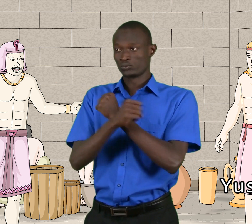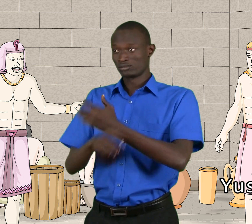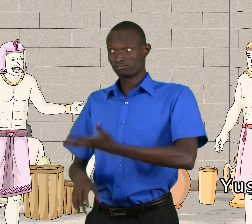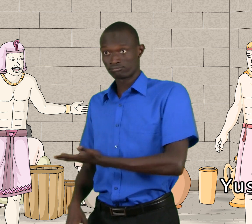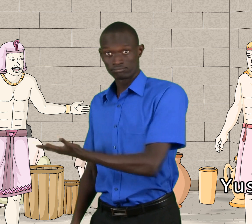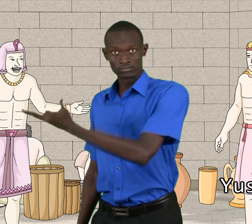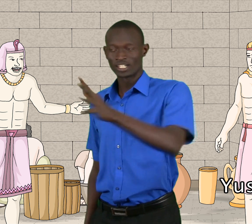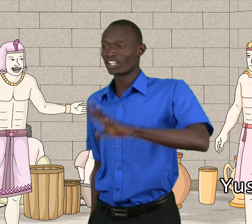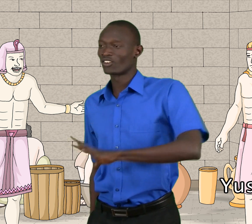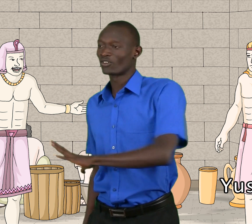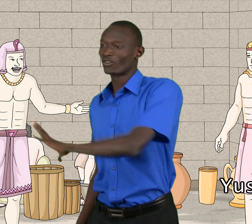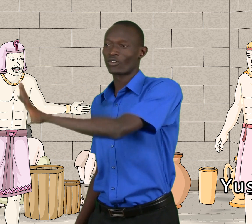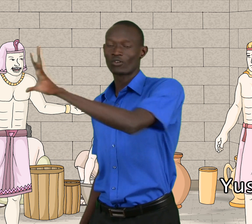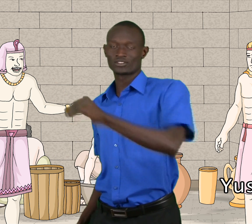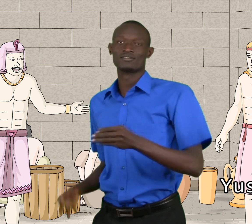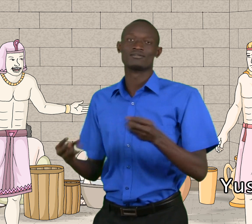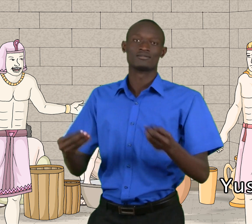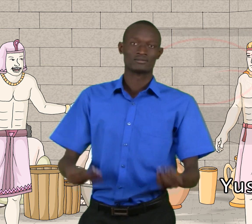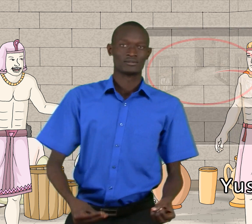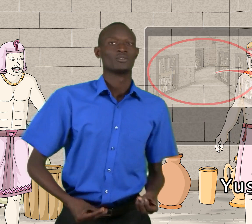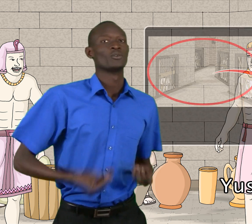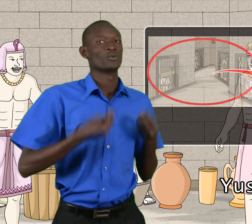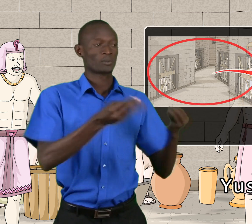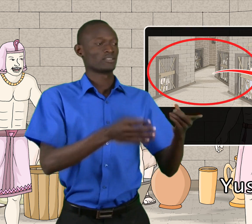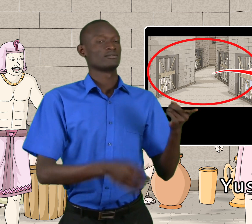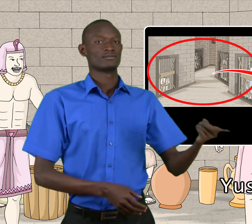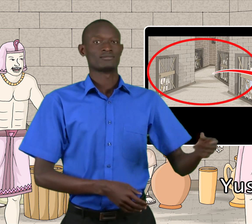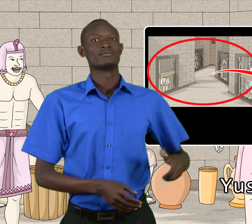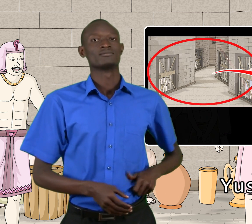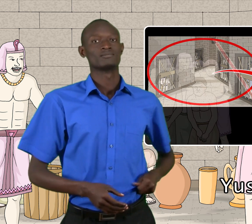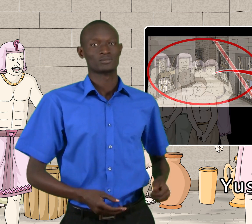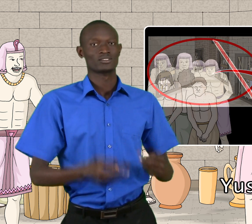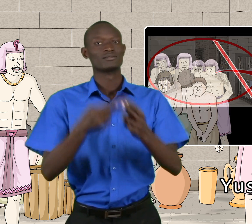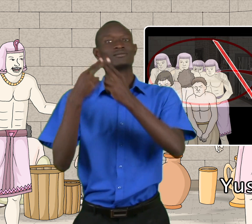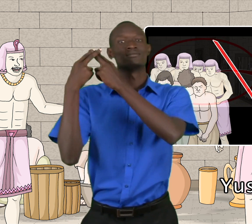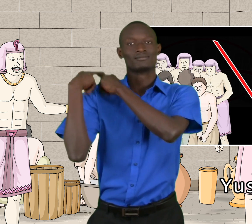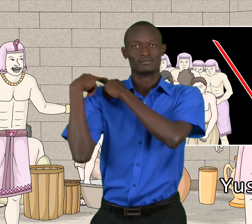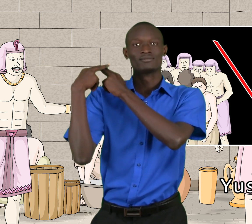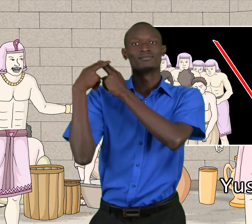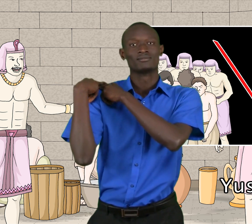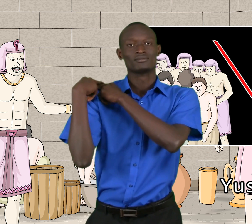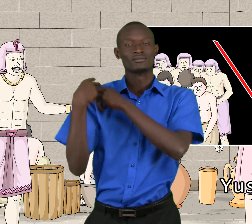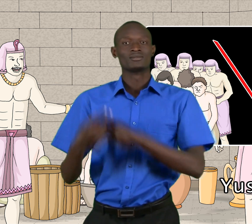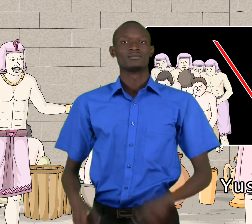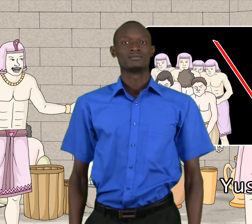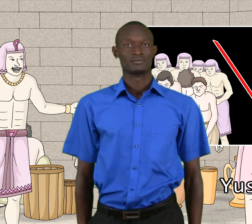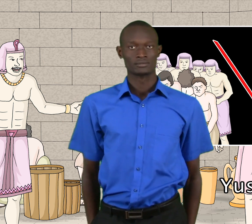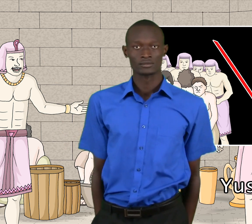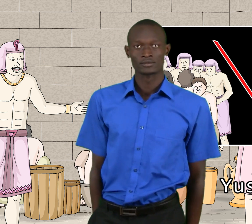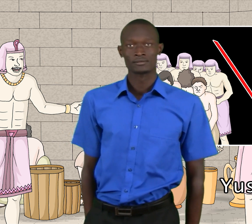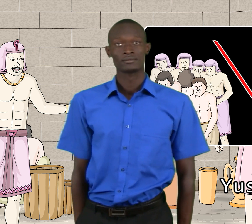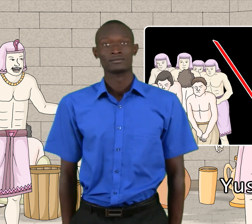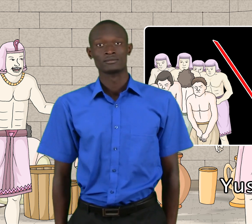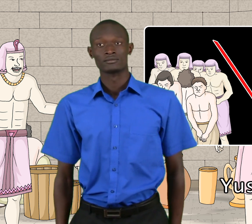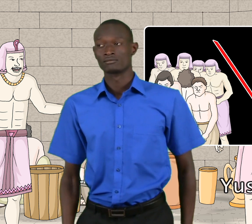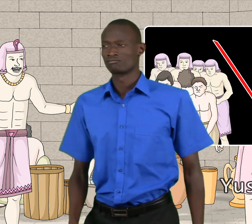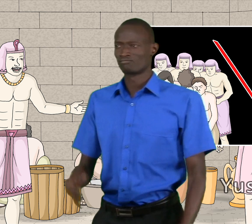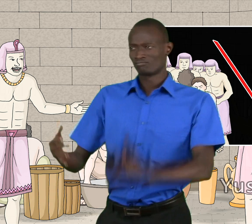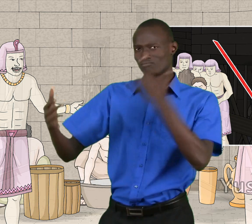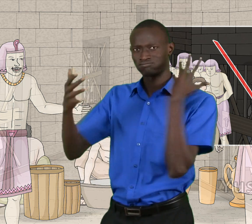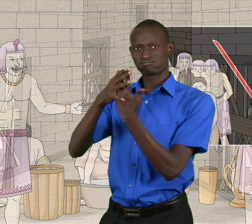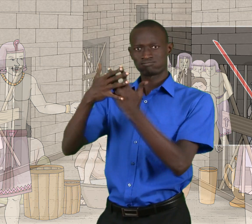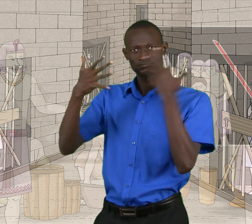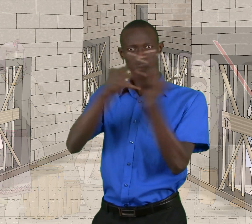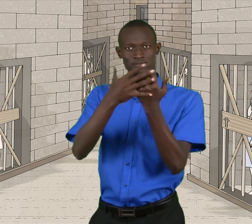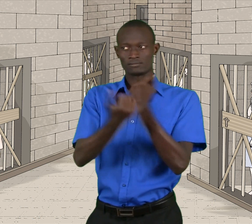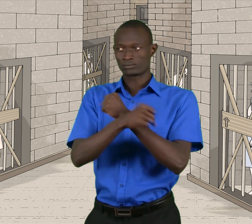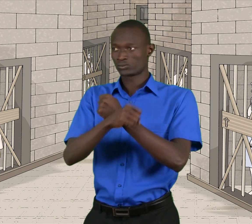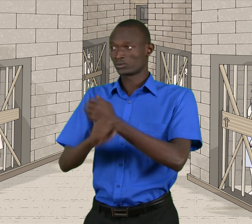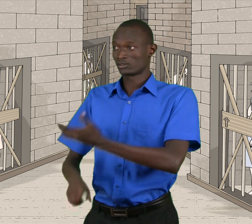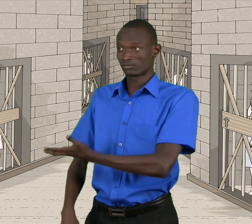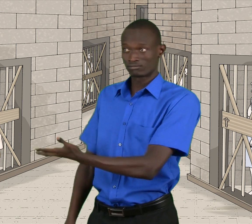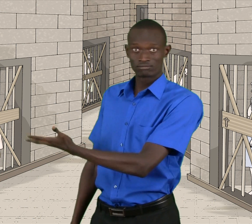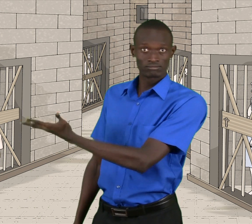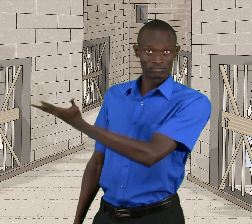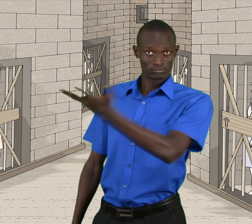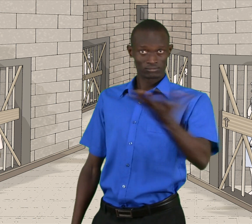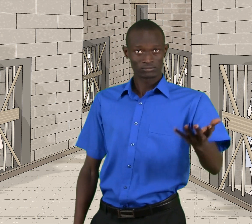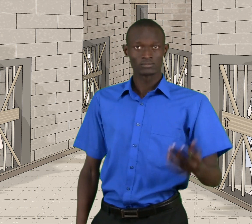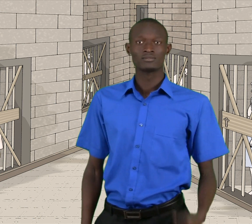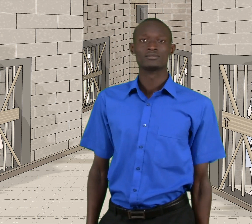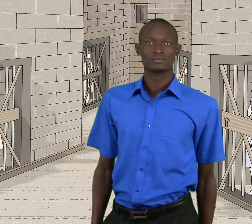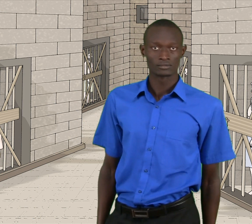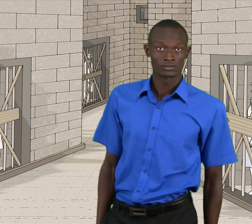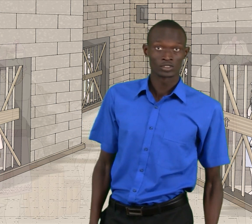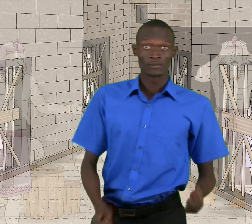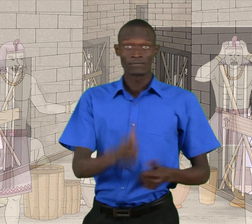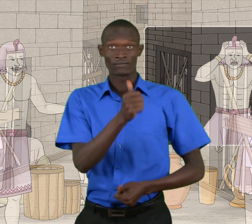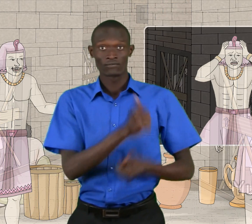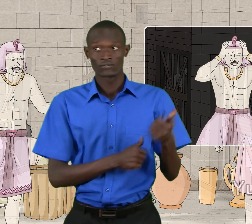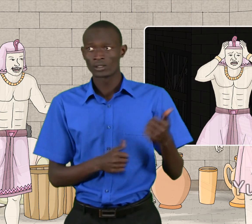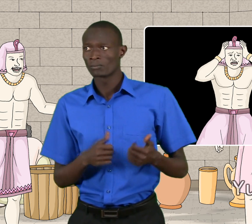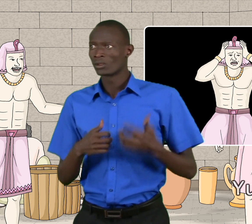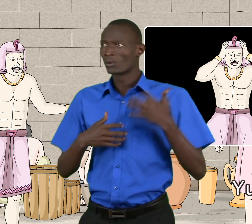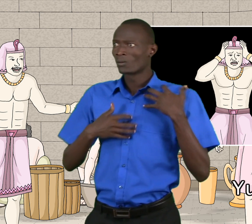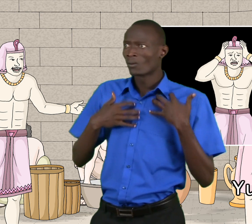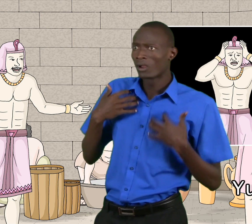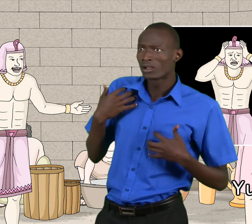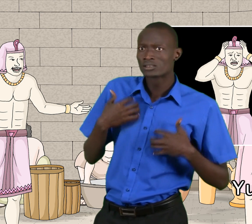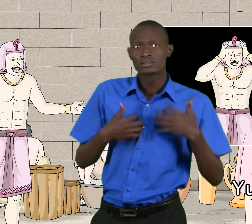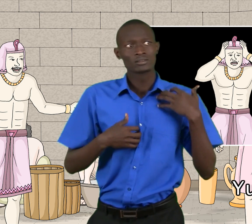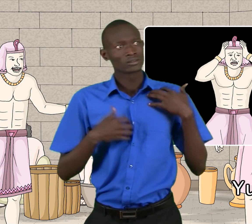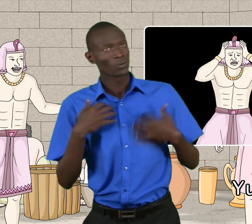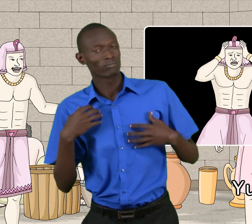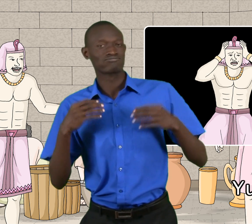And the warden put all the prisoners under Joseph’s care, so that he was responsible for all that was done in the prison.